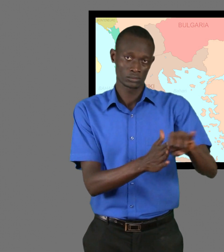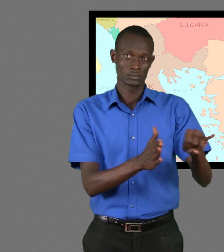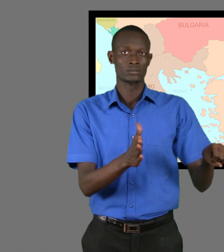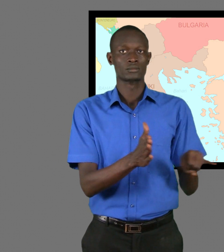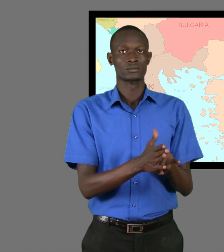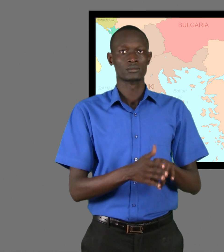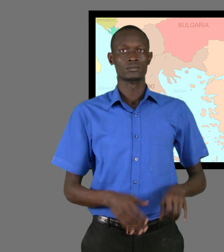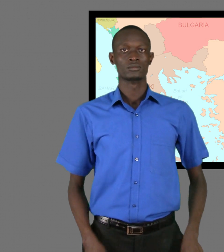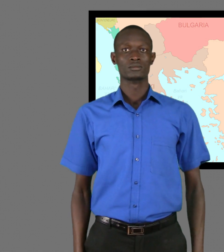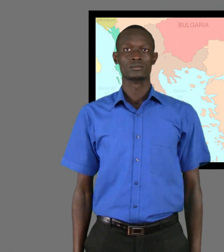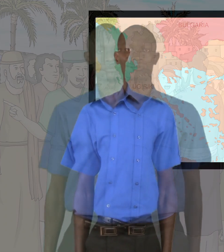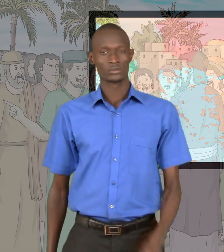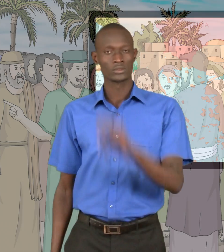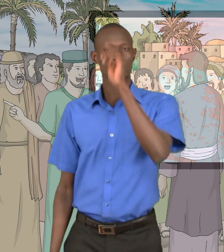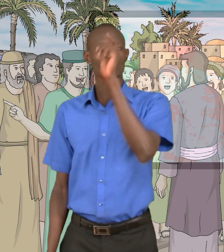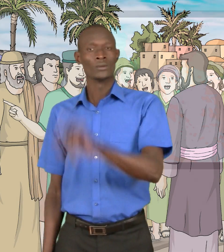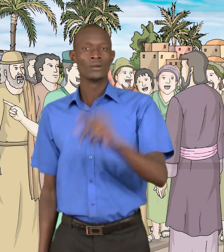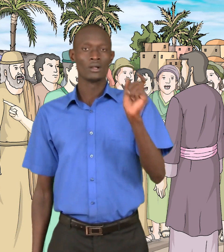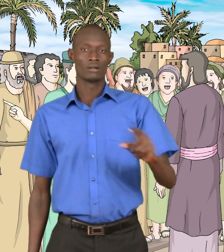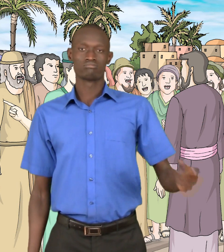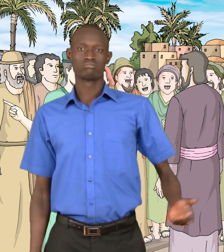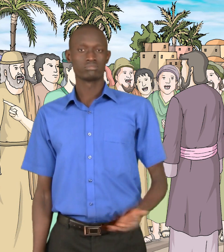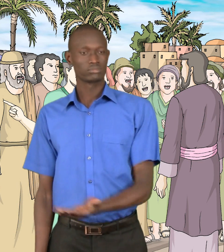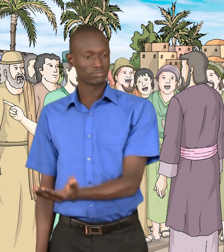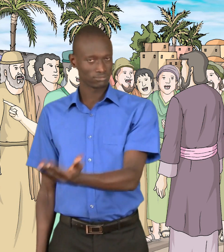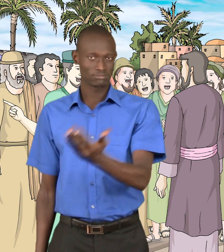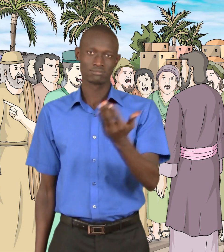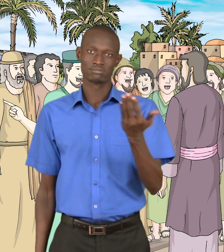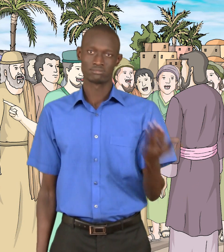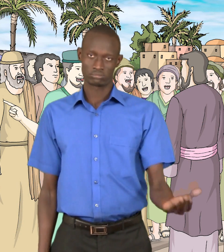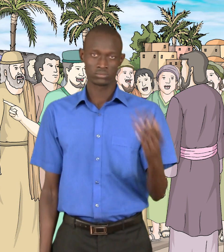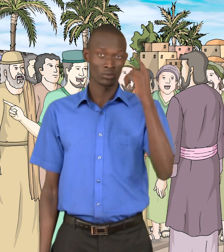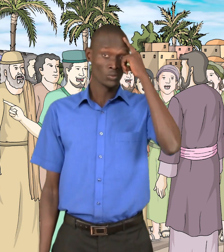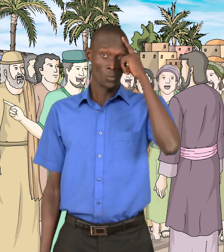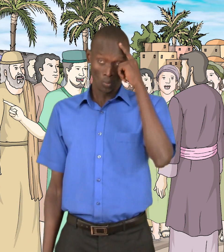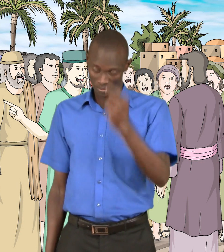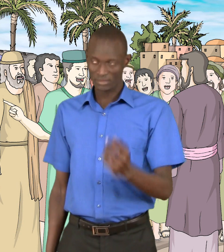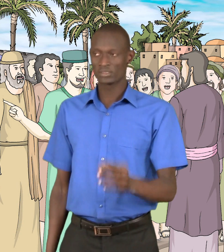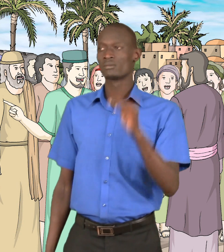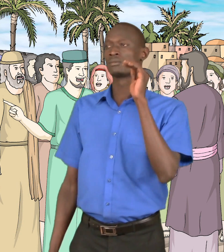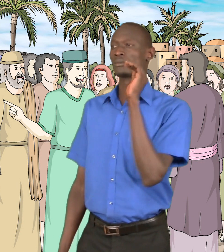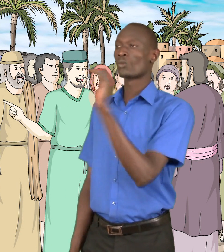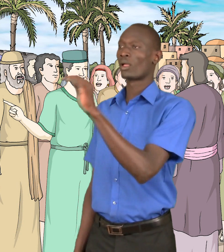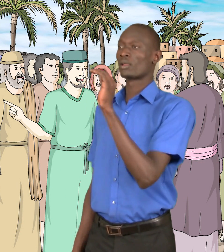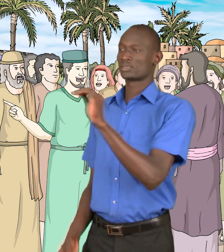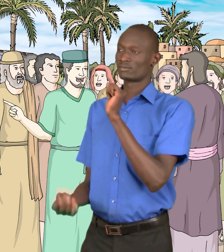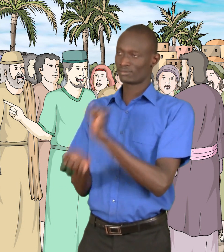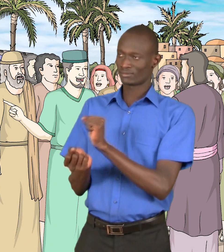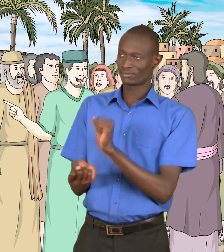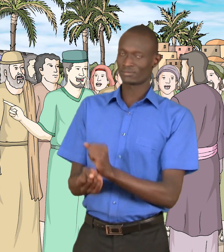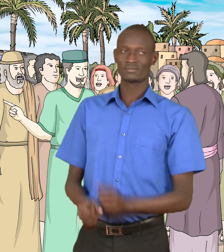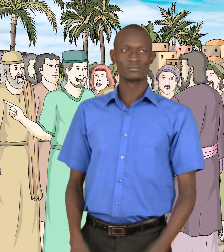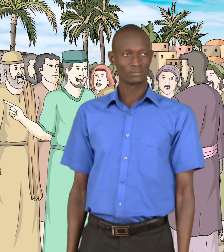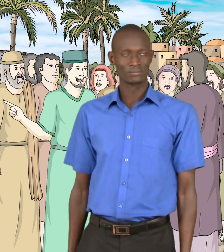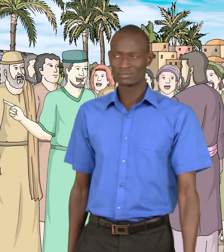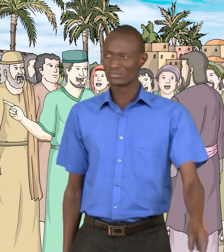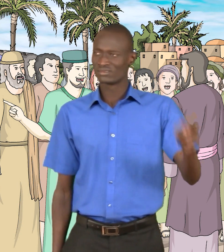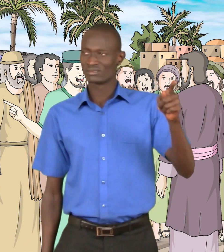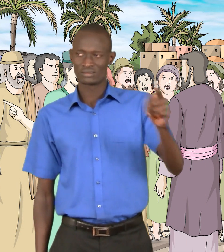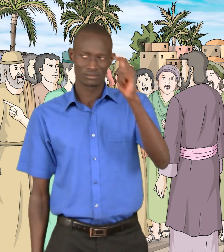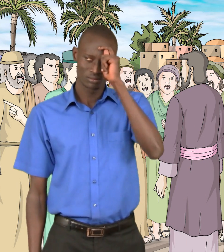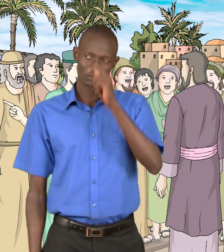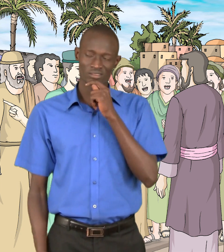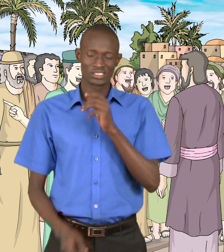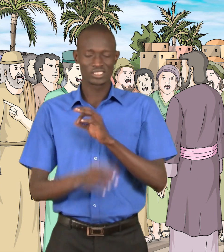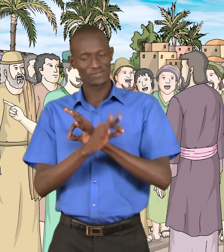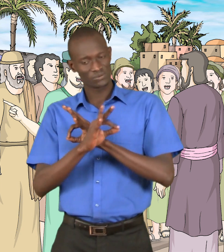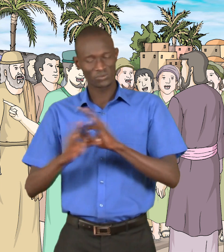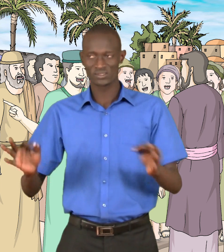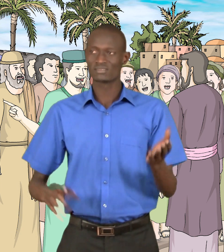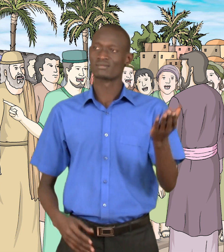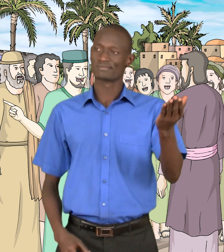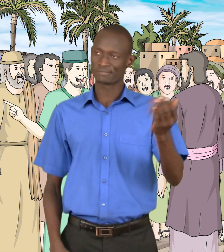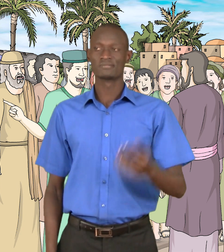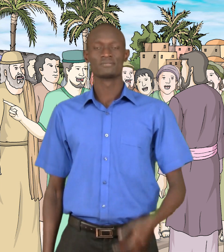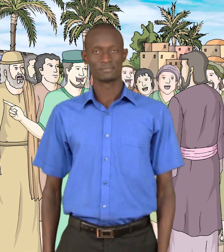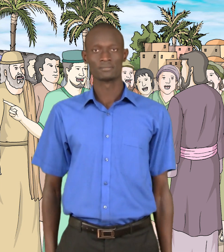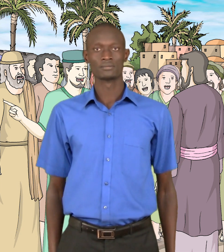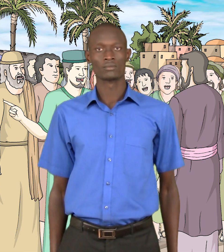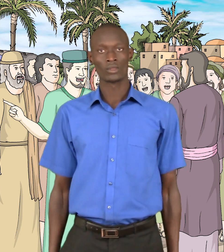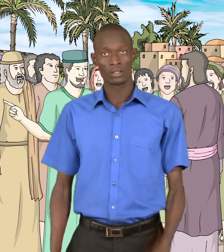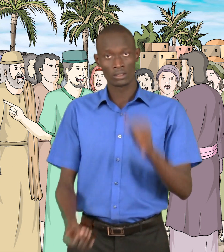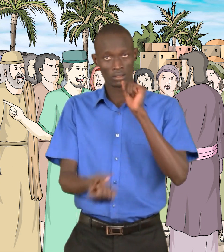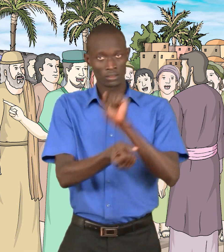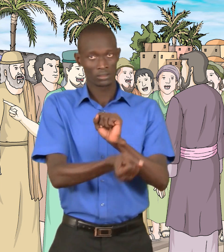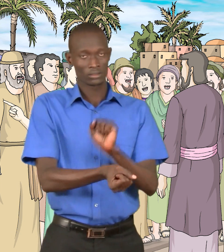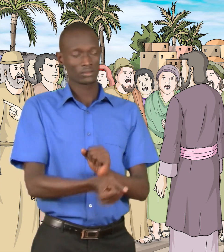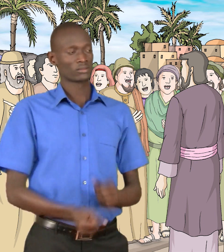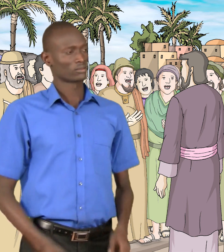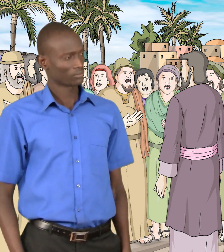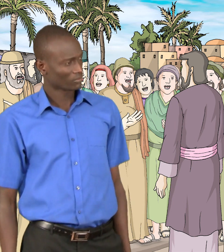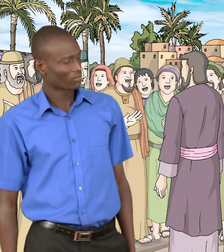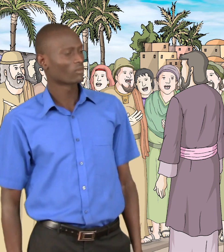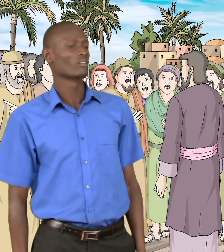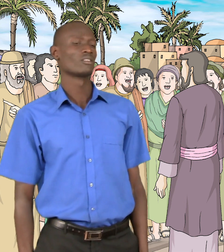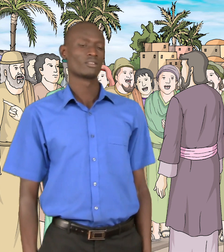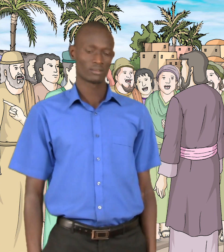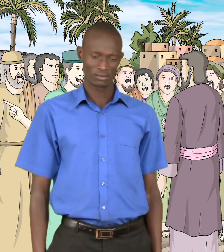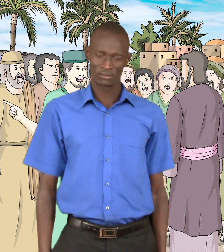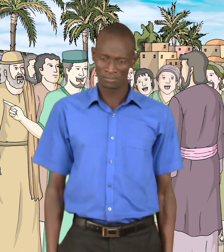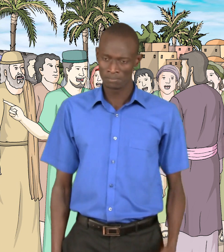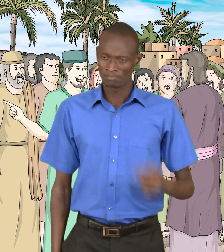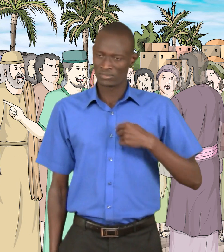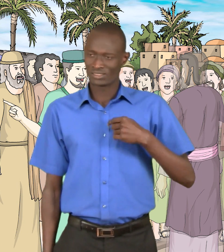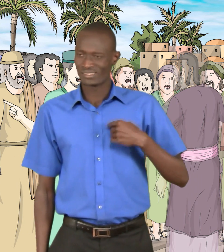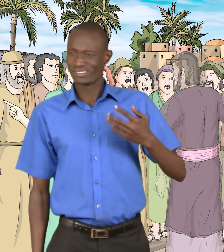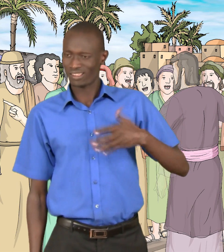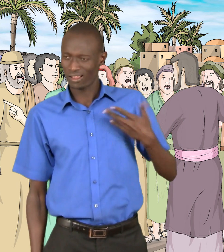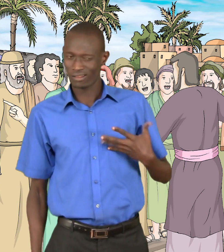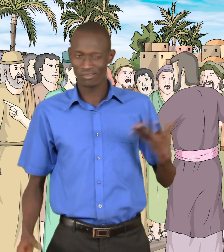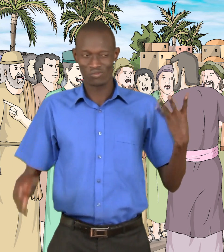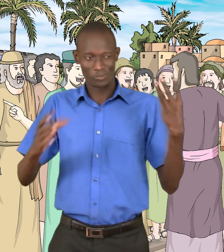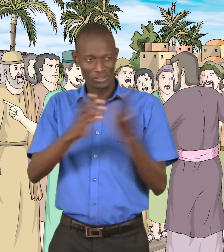The brothers in Lystra and Iconium spoke well of him.